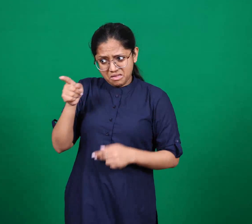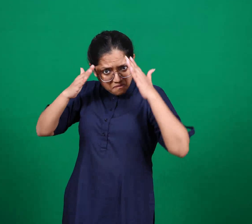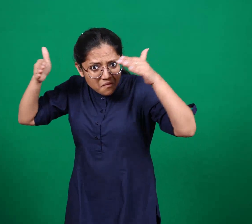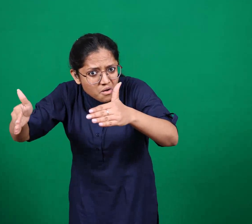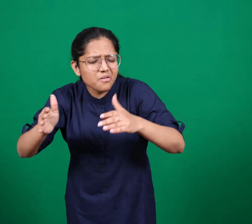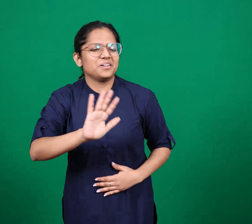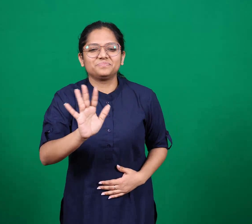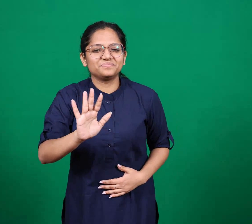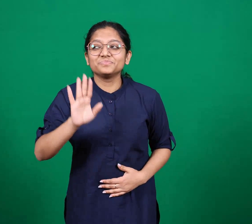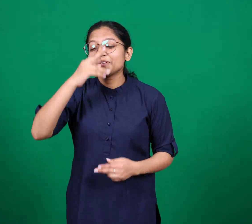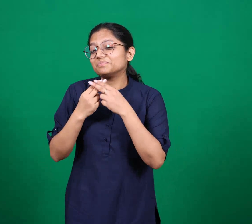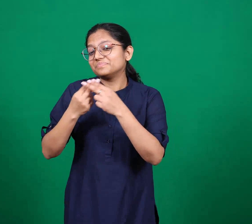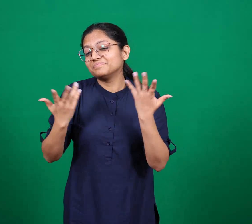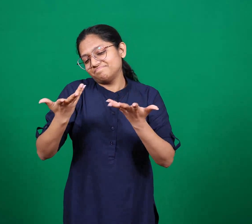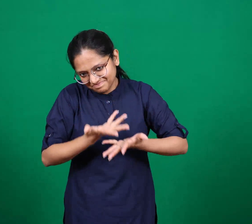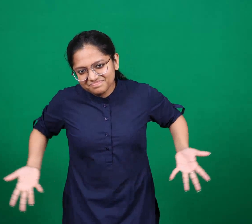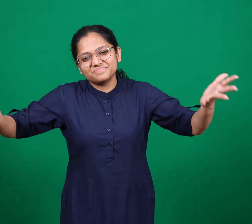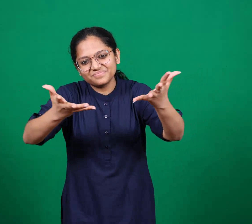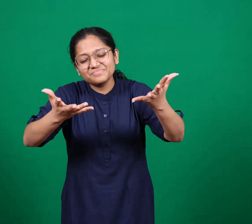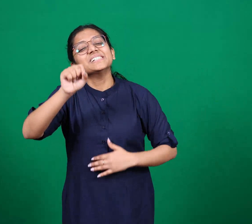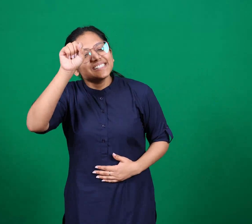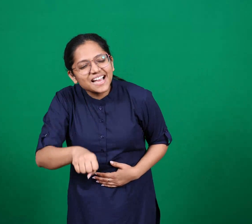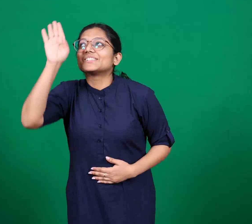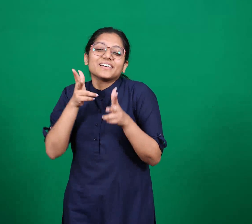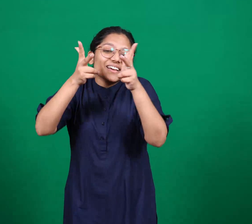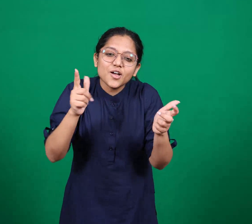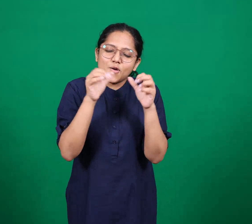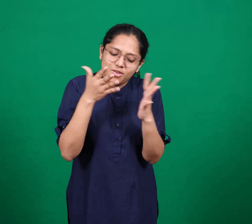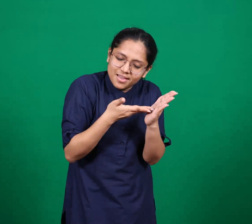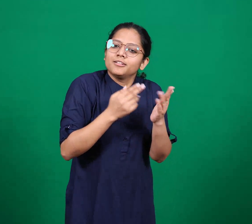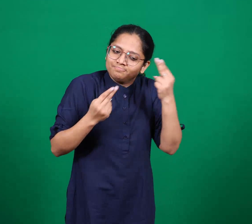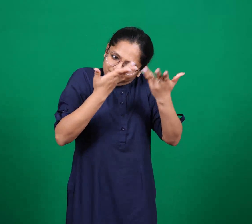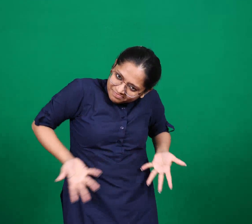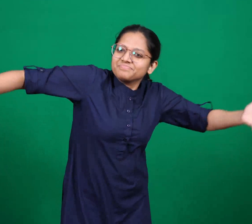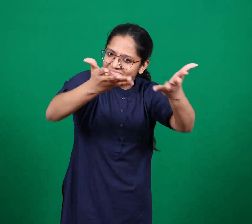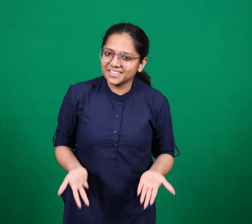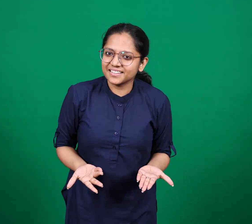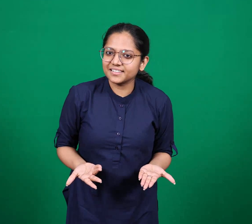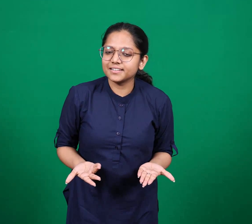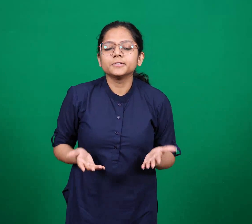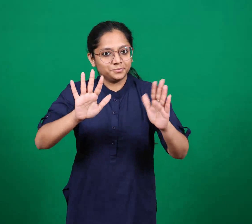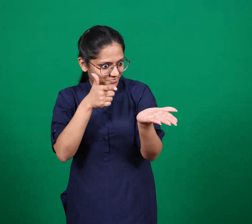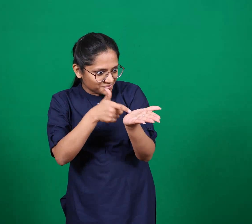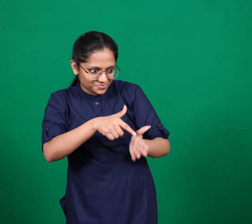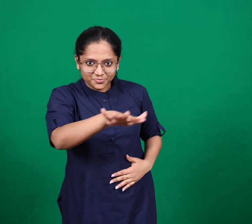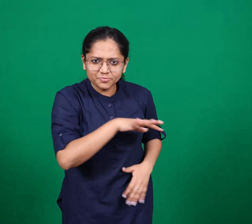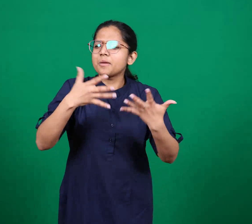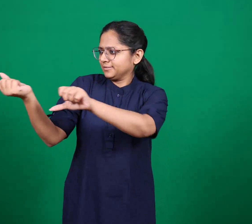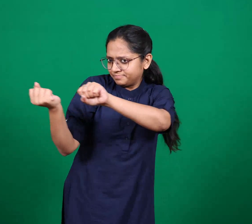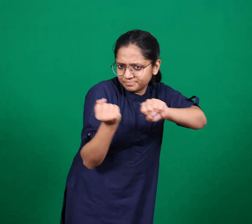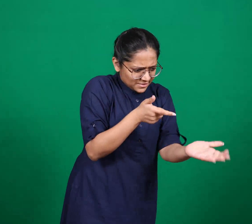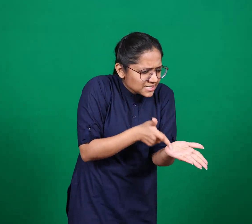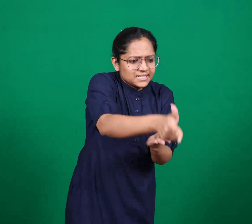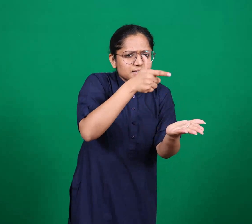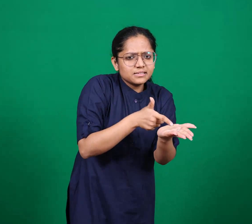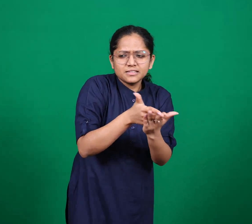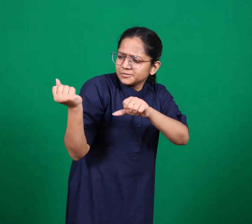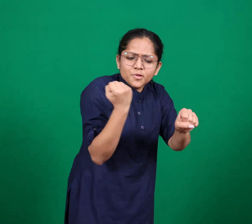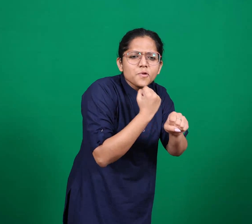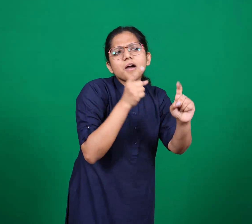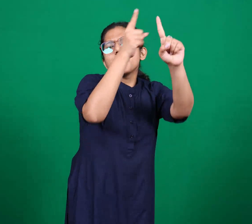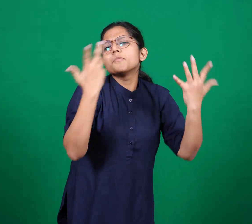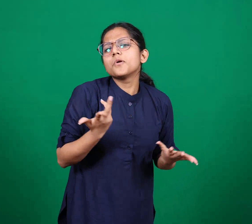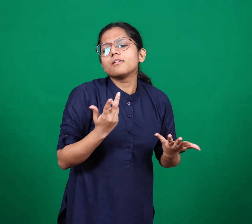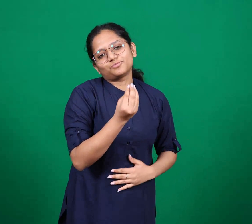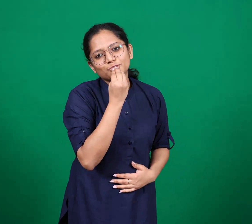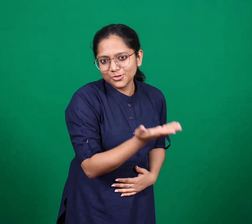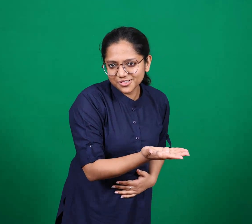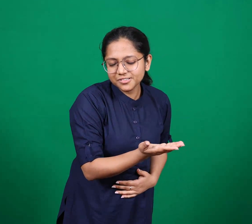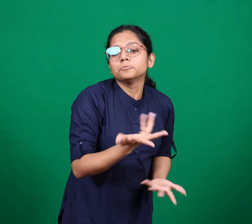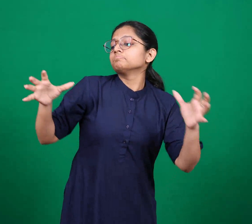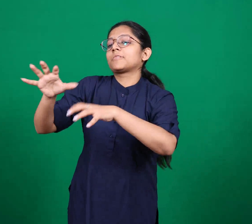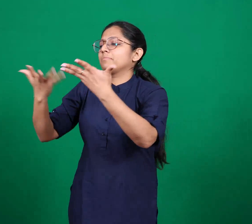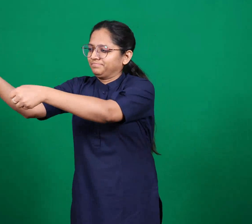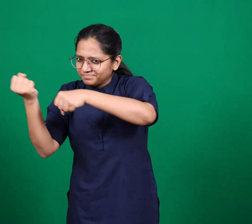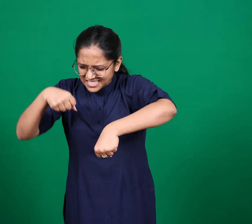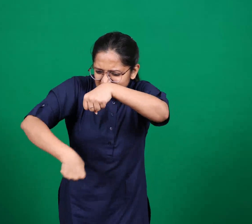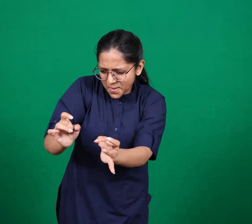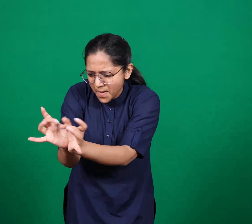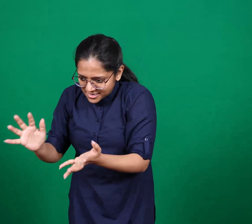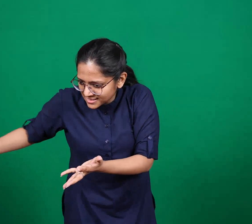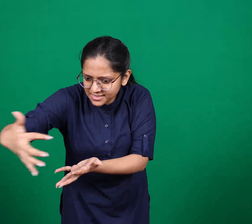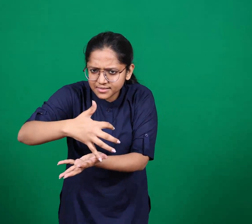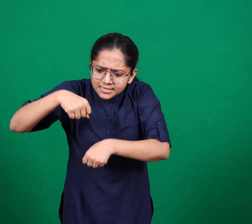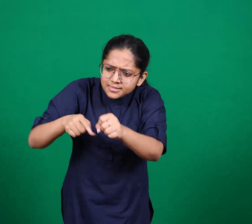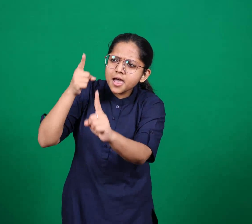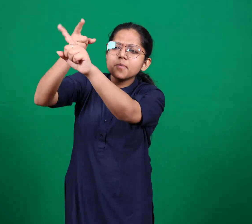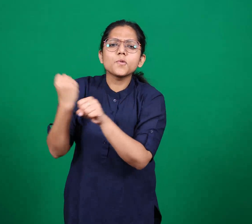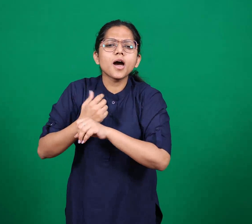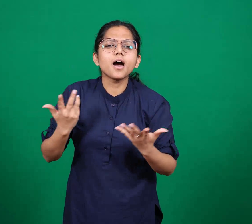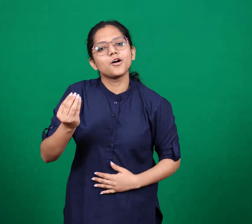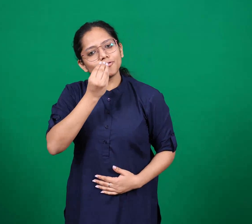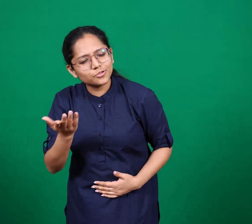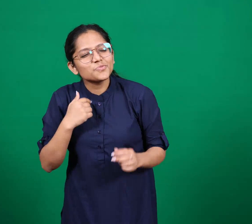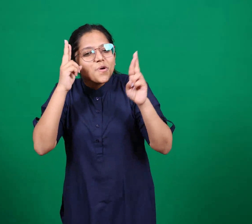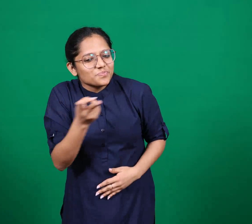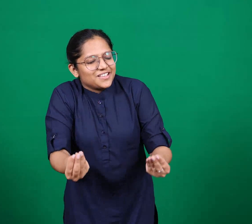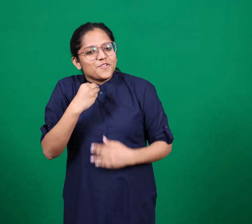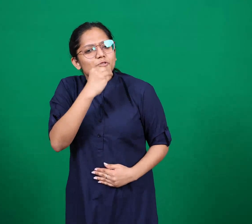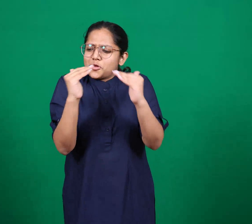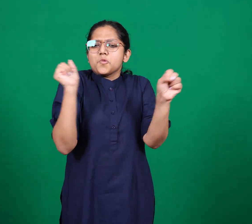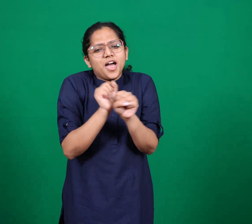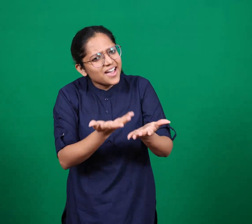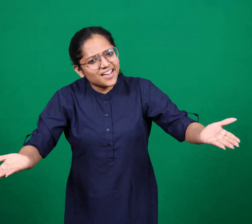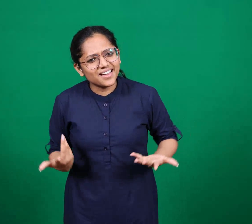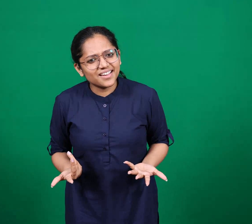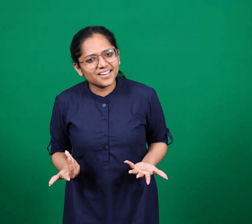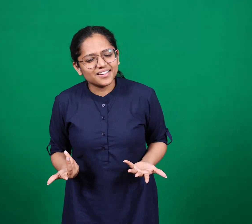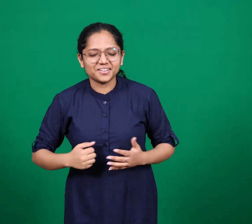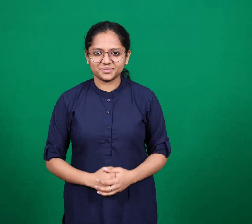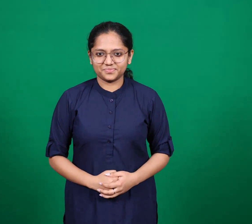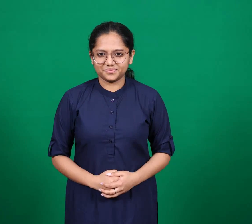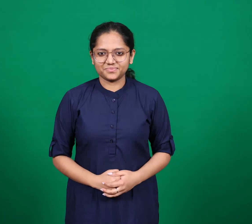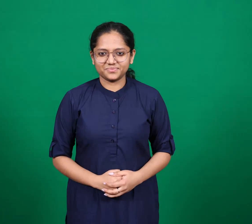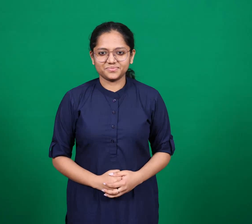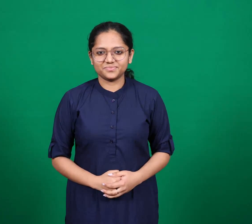Indeed, this was written for us, because when the plowman plows and the thresher threshes, they should also expect to share in the harvest.